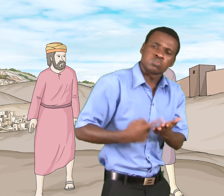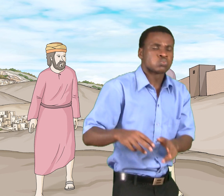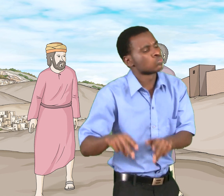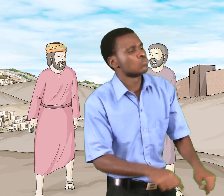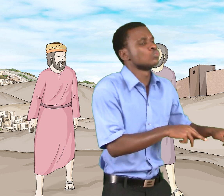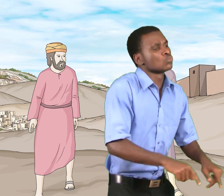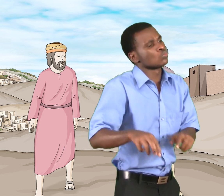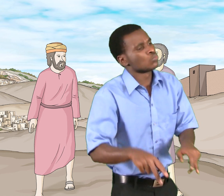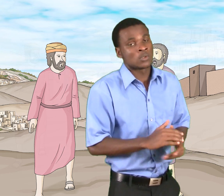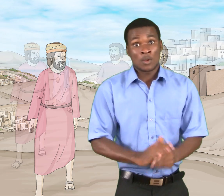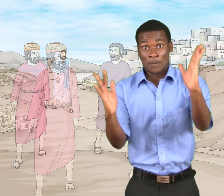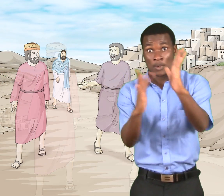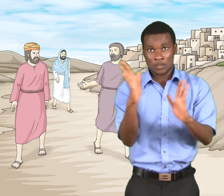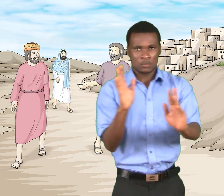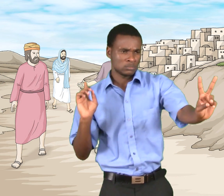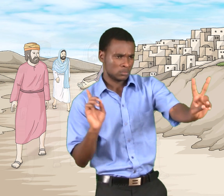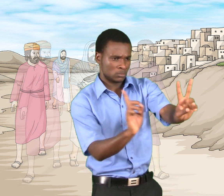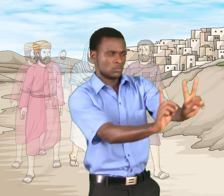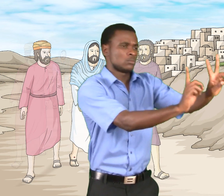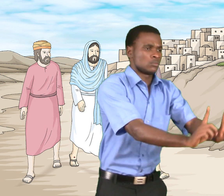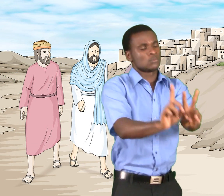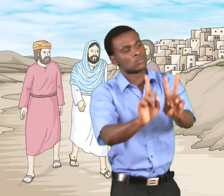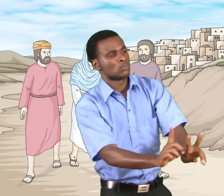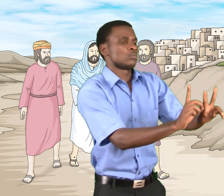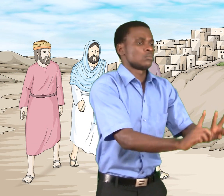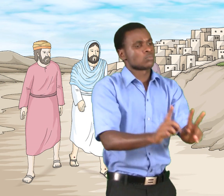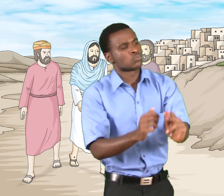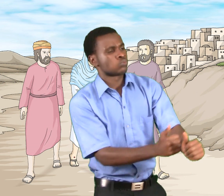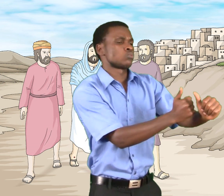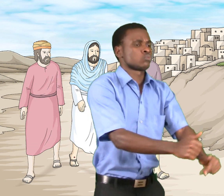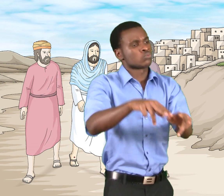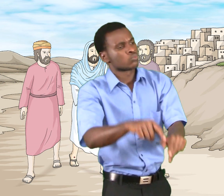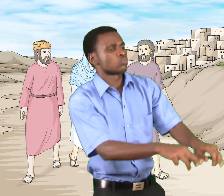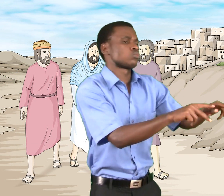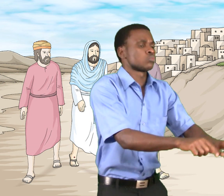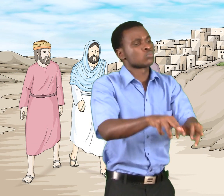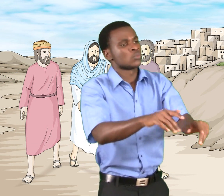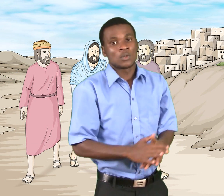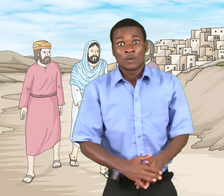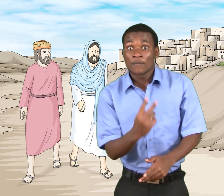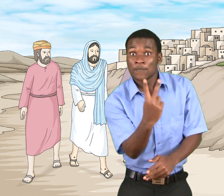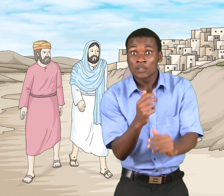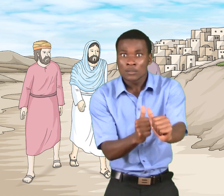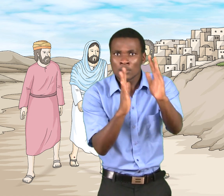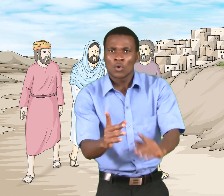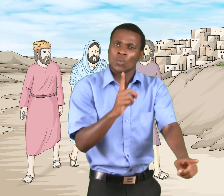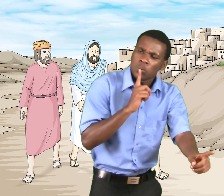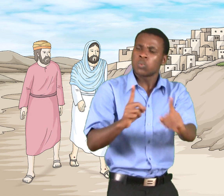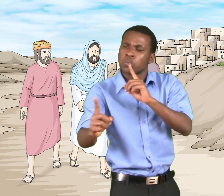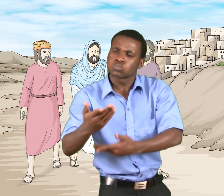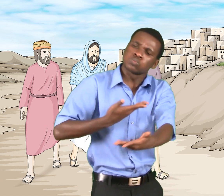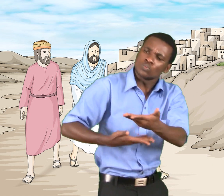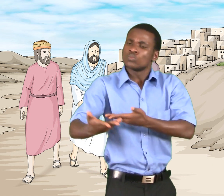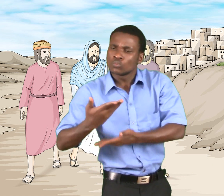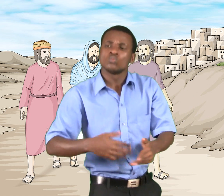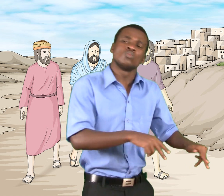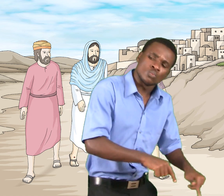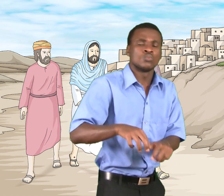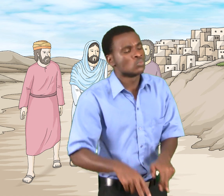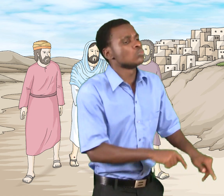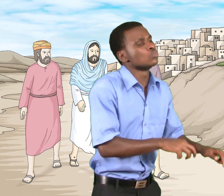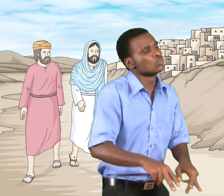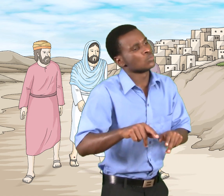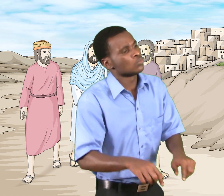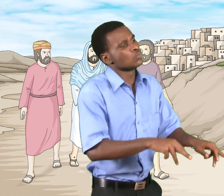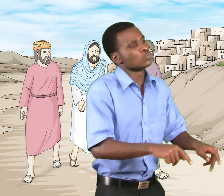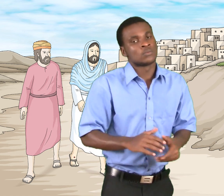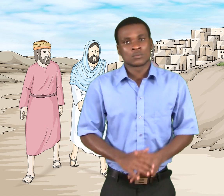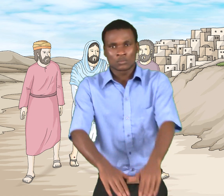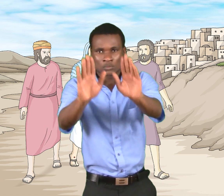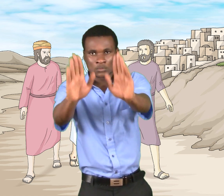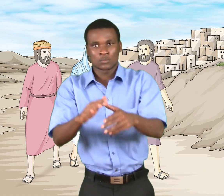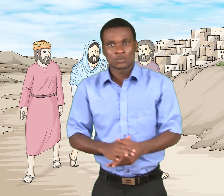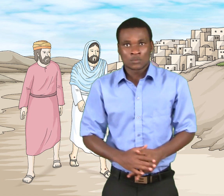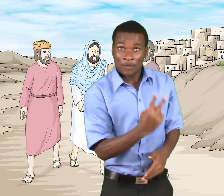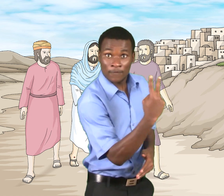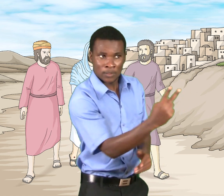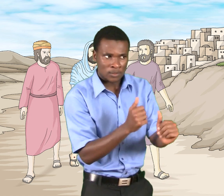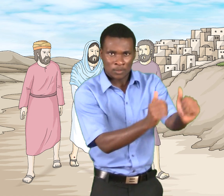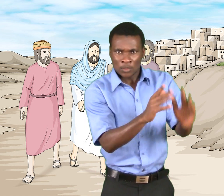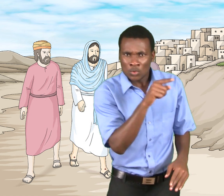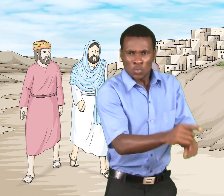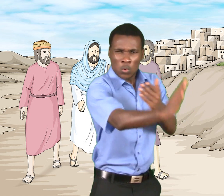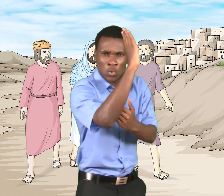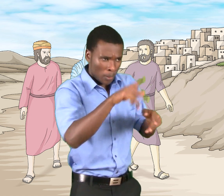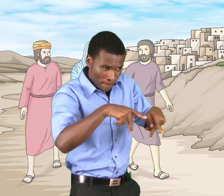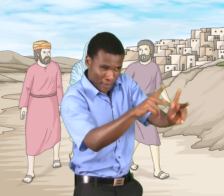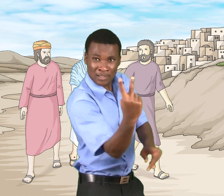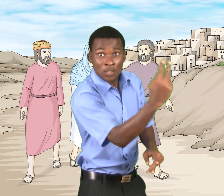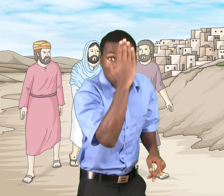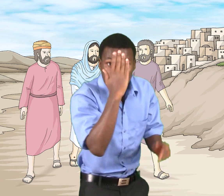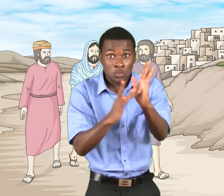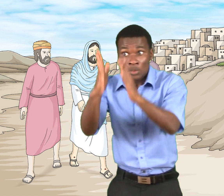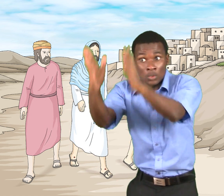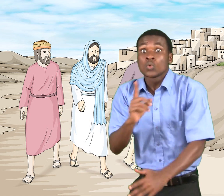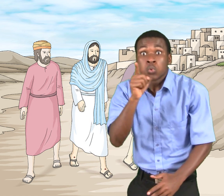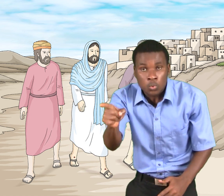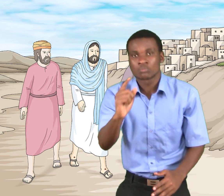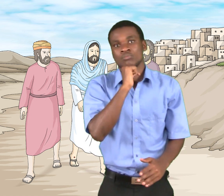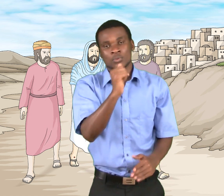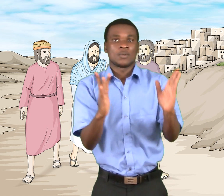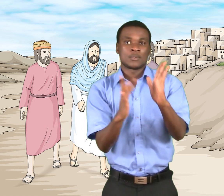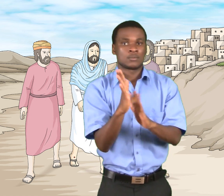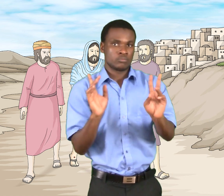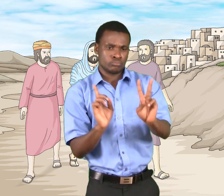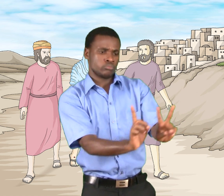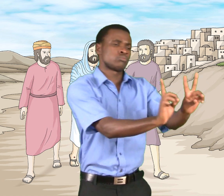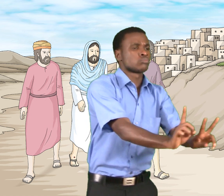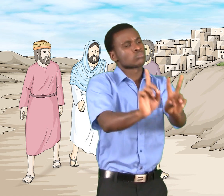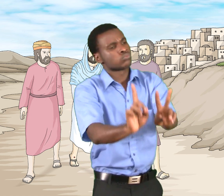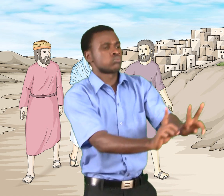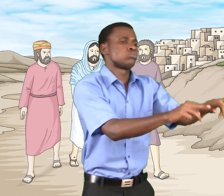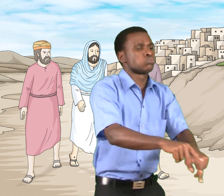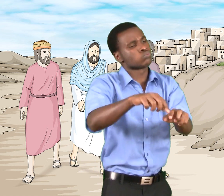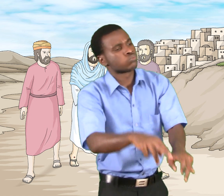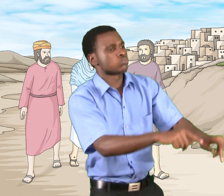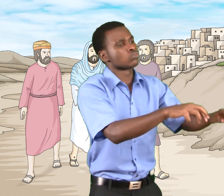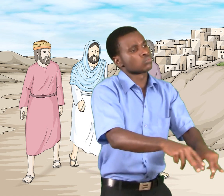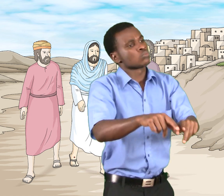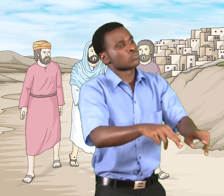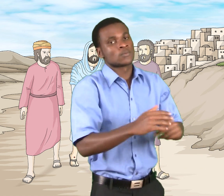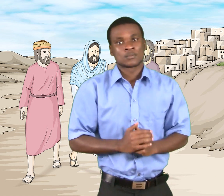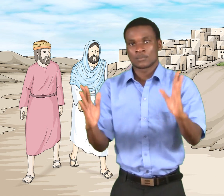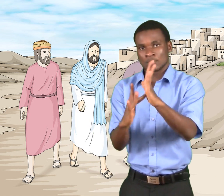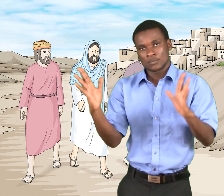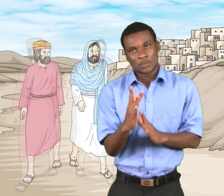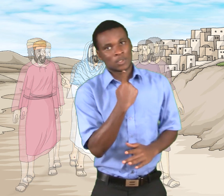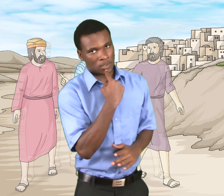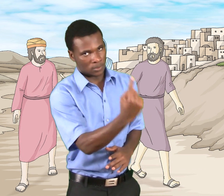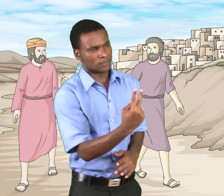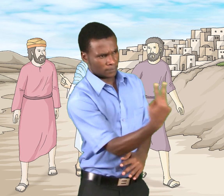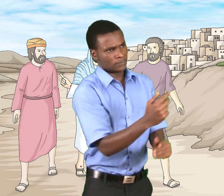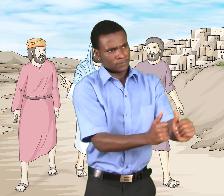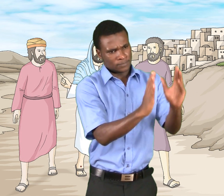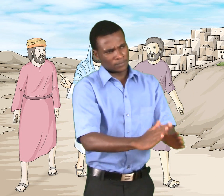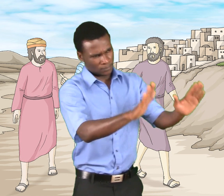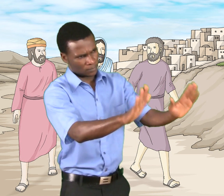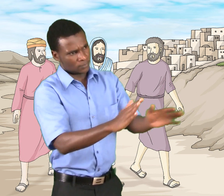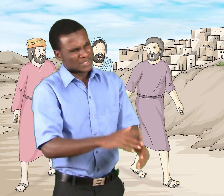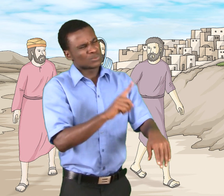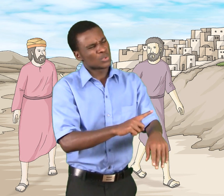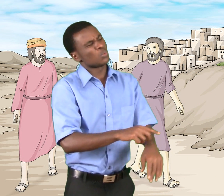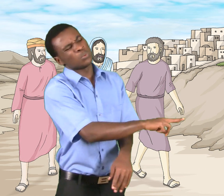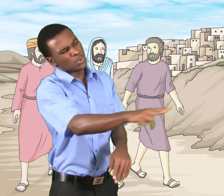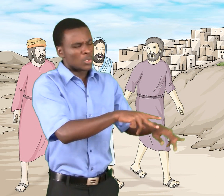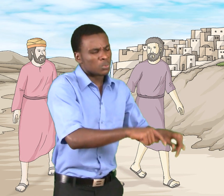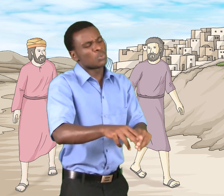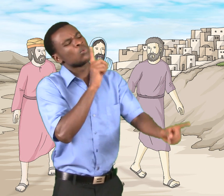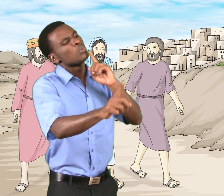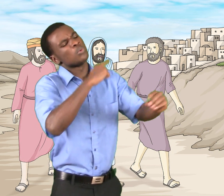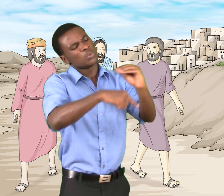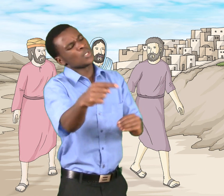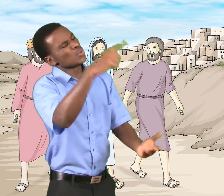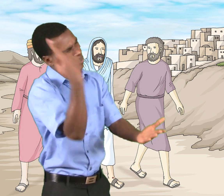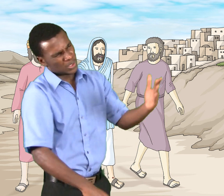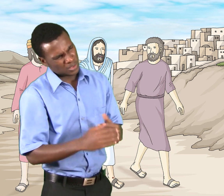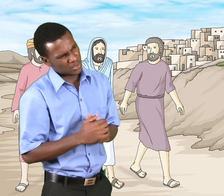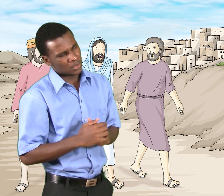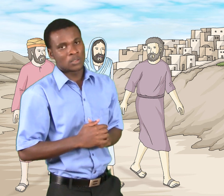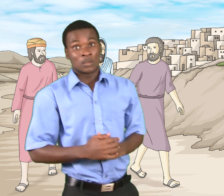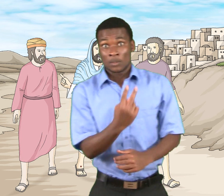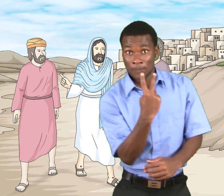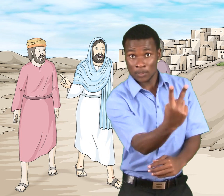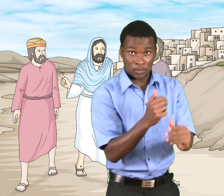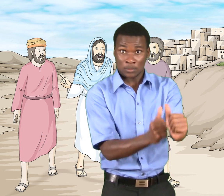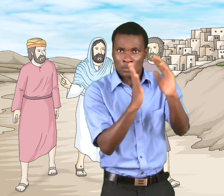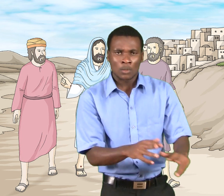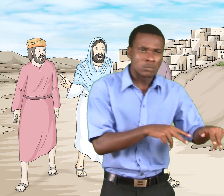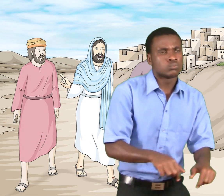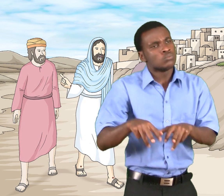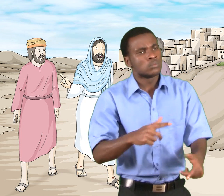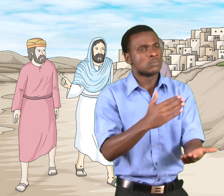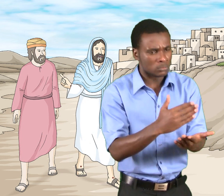And as they talked and deliberated, Jesus Himself came up and walked along with them. But their eyes were kept from recognizing Him. He asked them, “What are you discussing so intently as you walk along?”